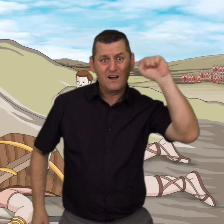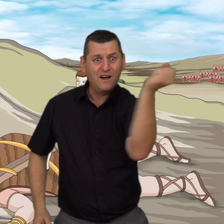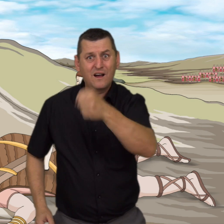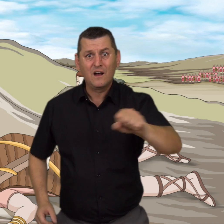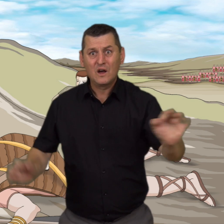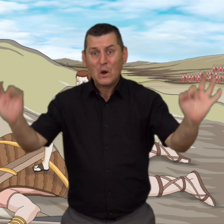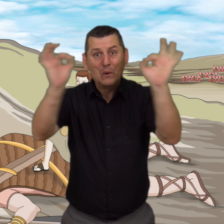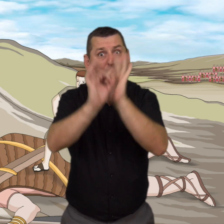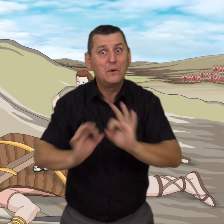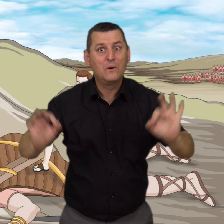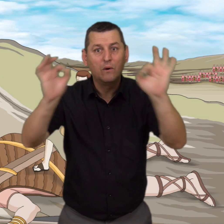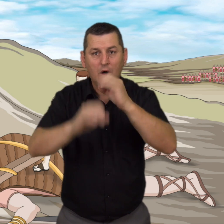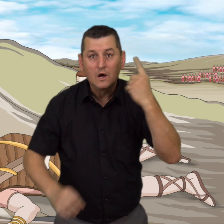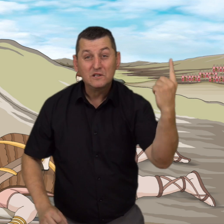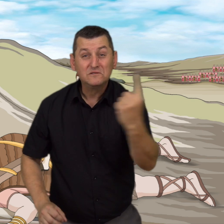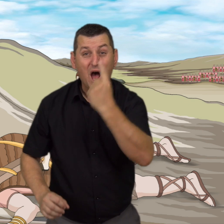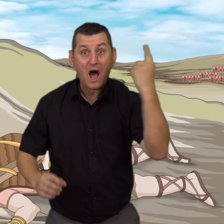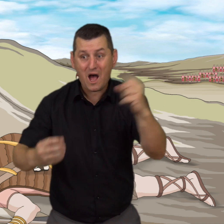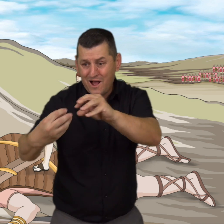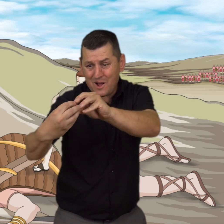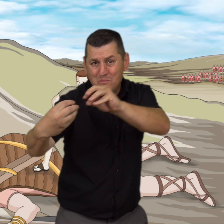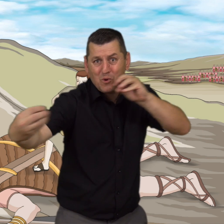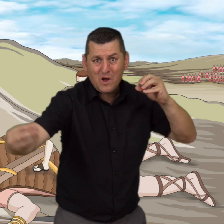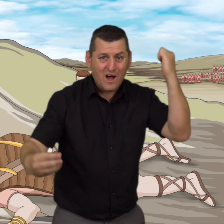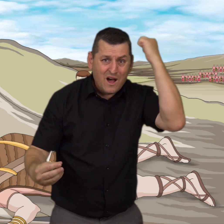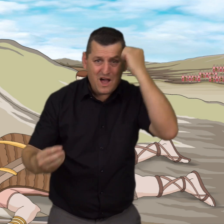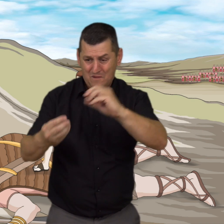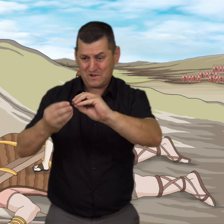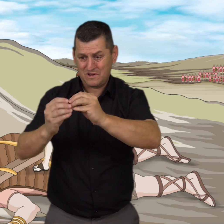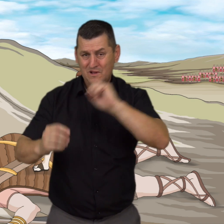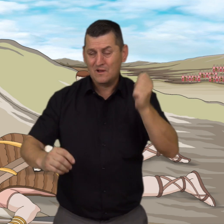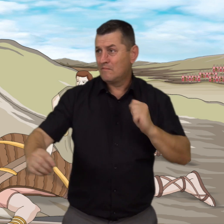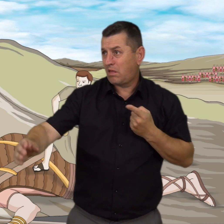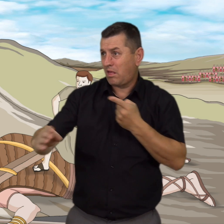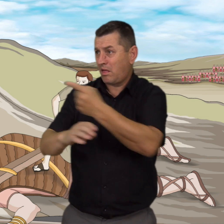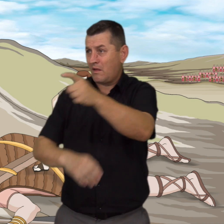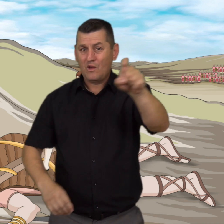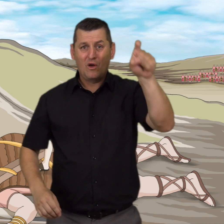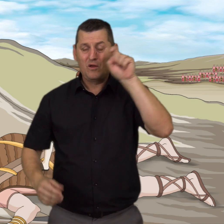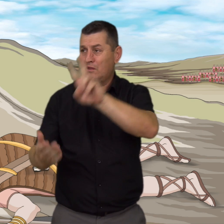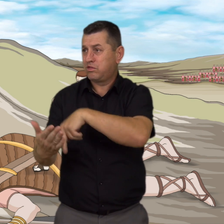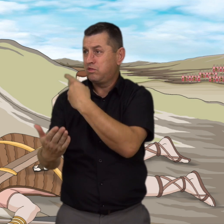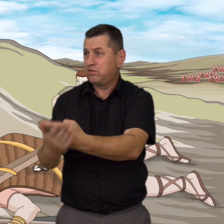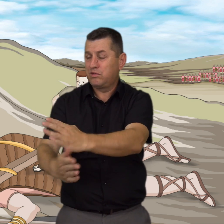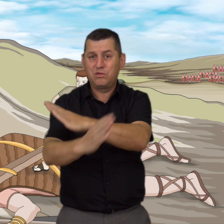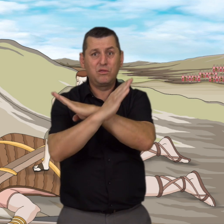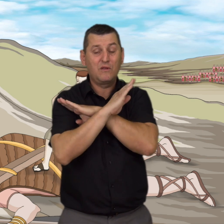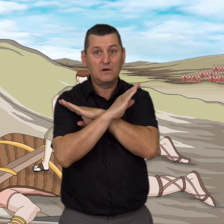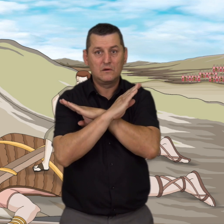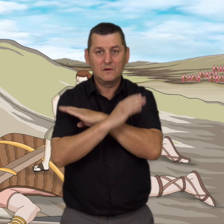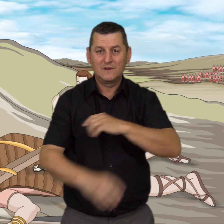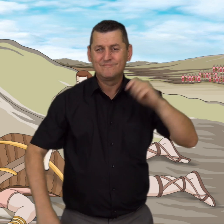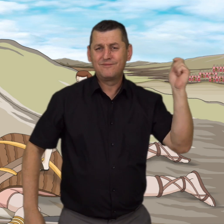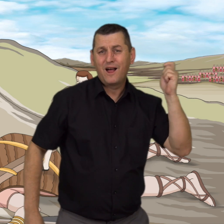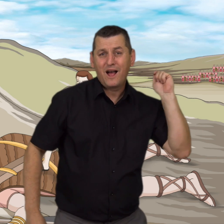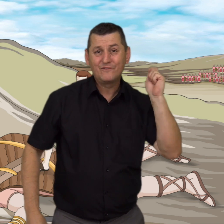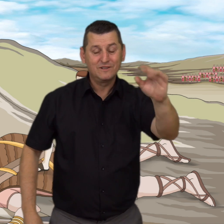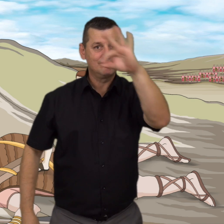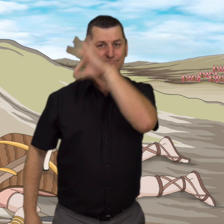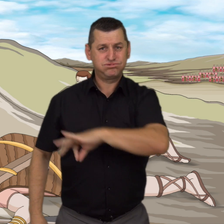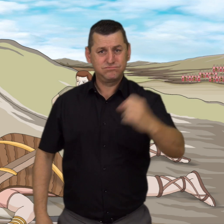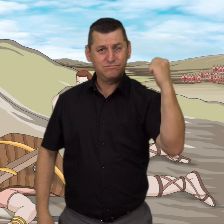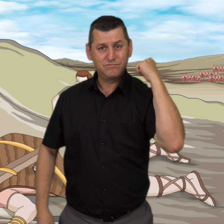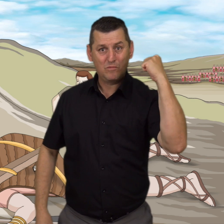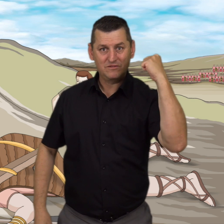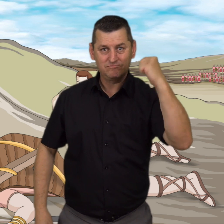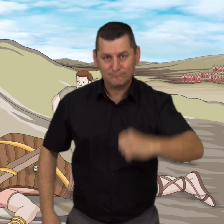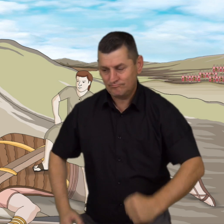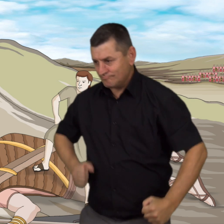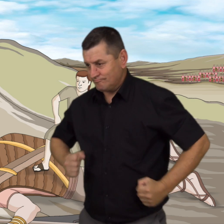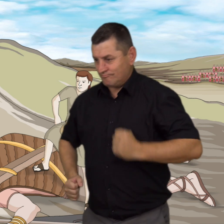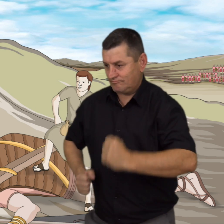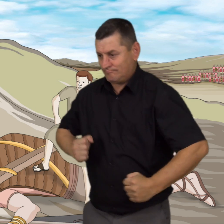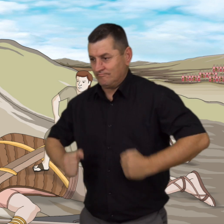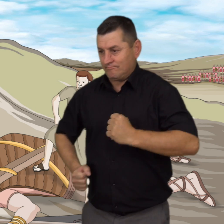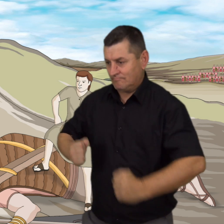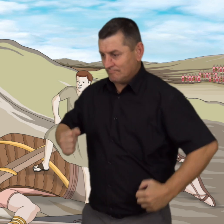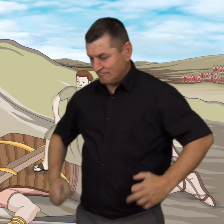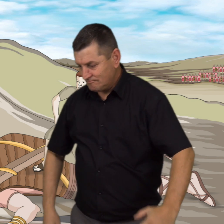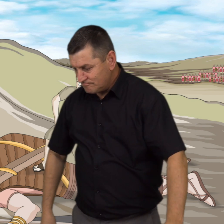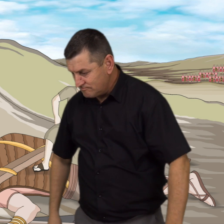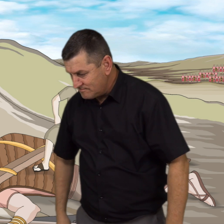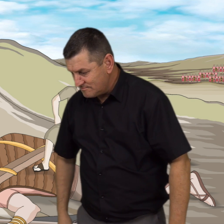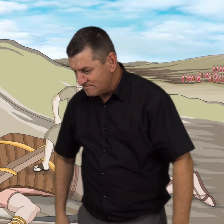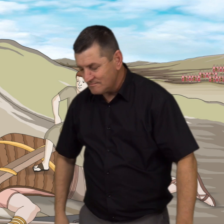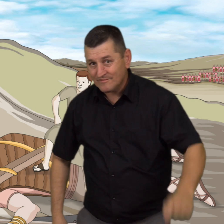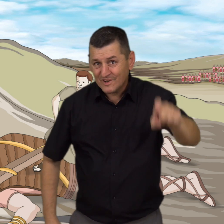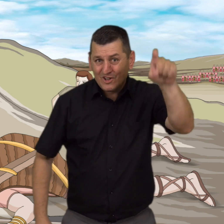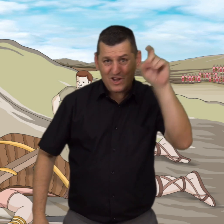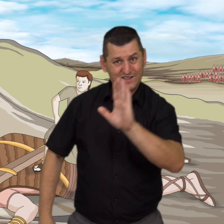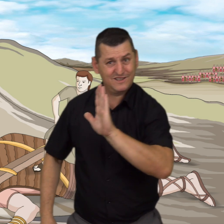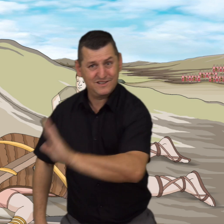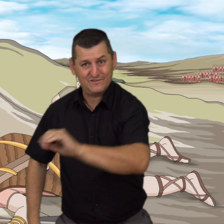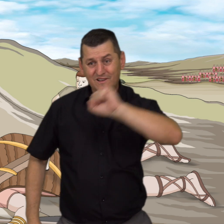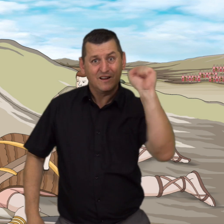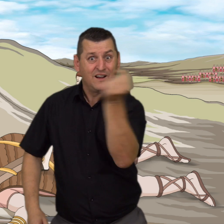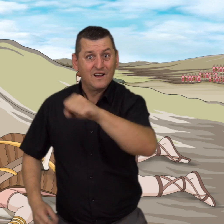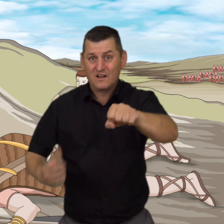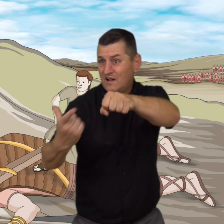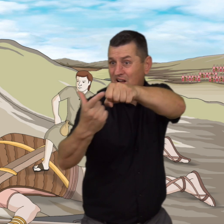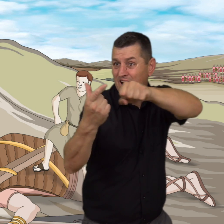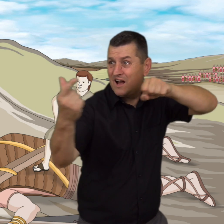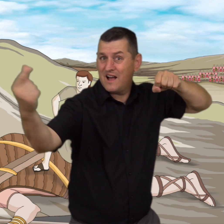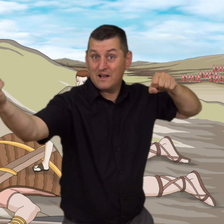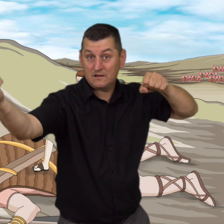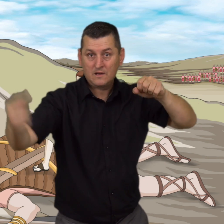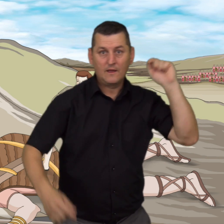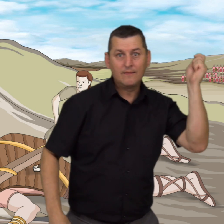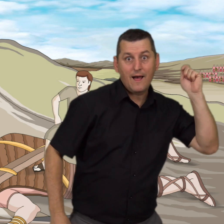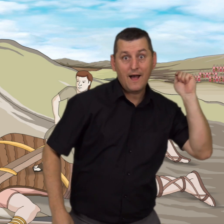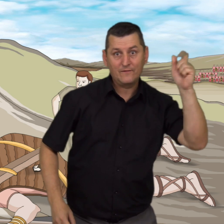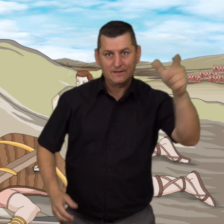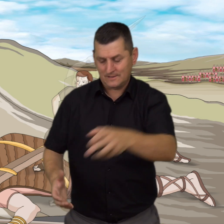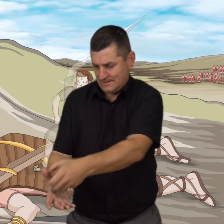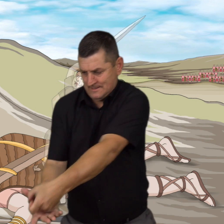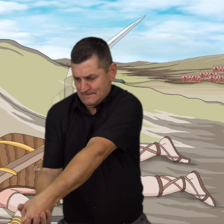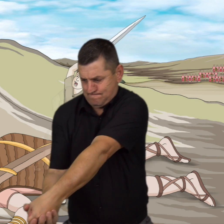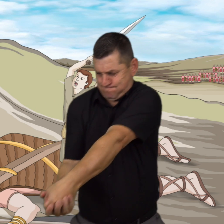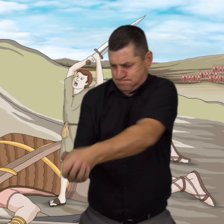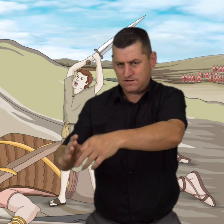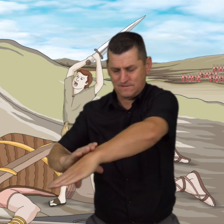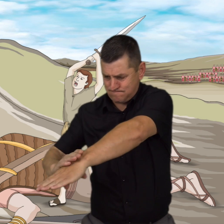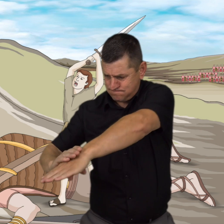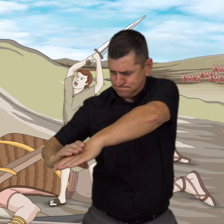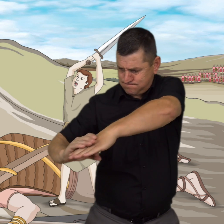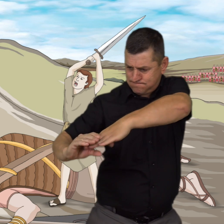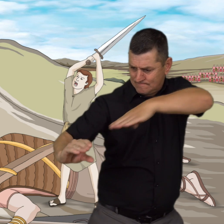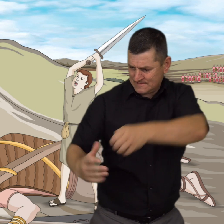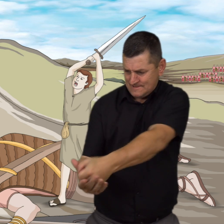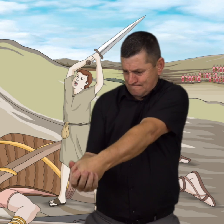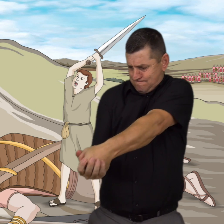Thus David prevailed over the Philistine with a sling and a stone; without a sword in his hand he struck down the Philistine and killed him. David ran and stood over him.